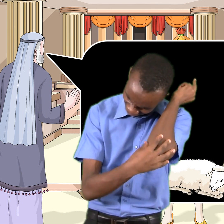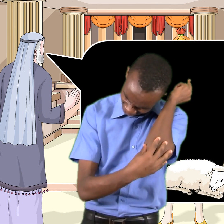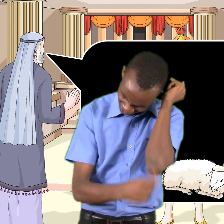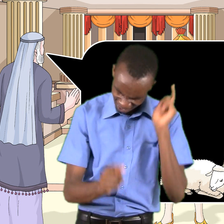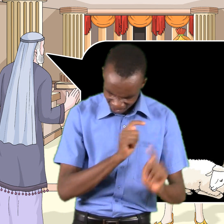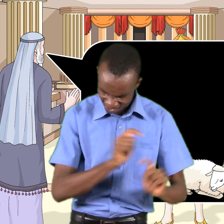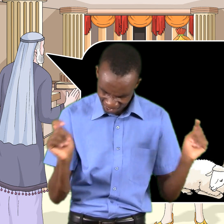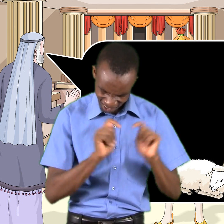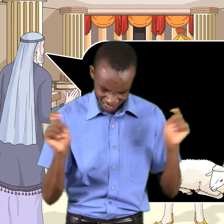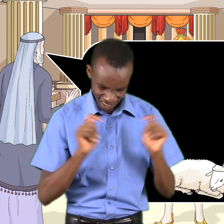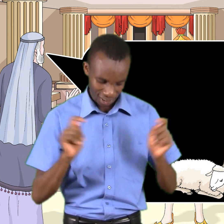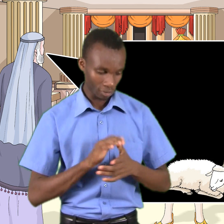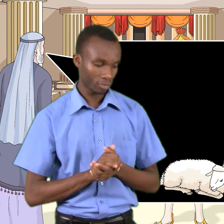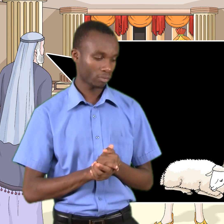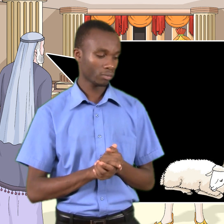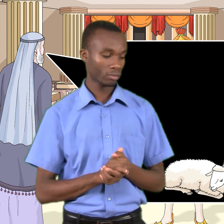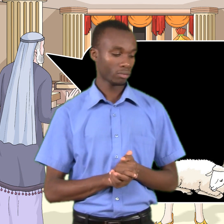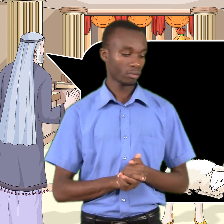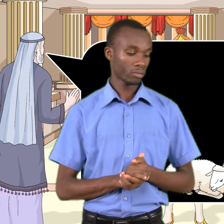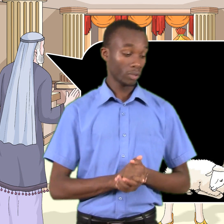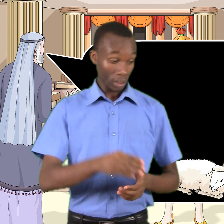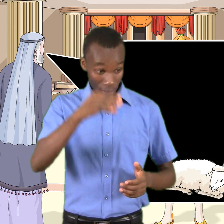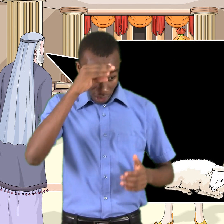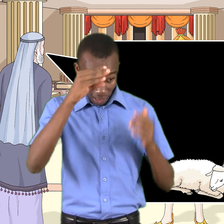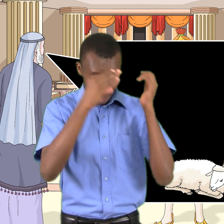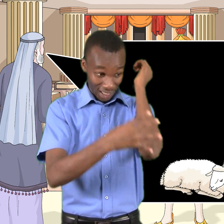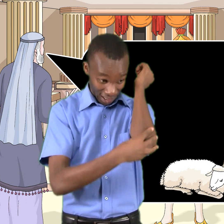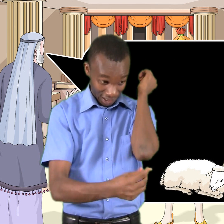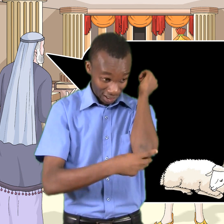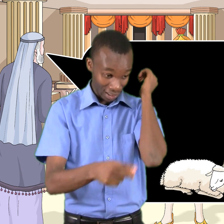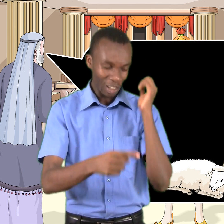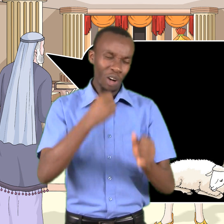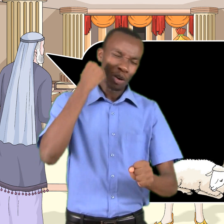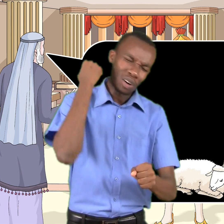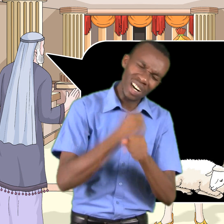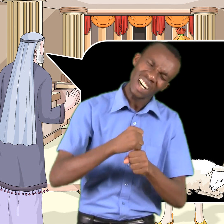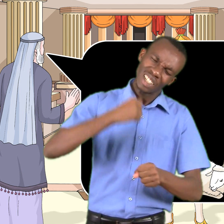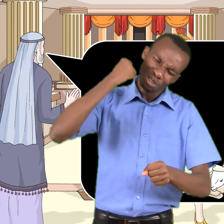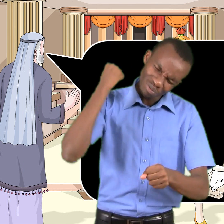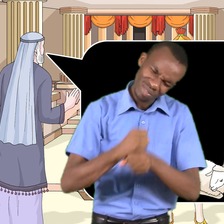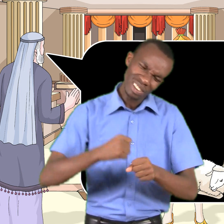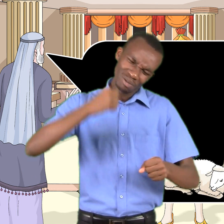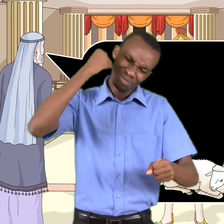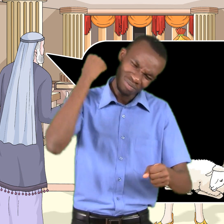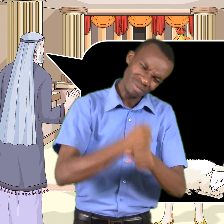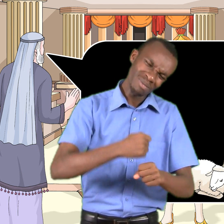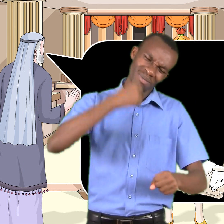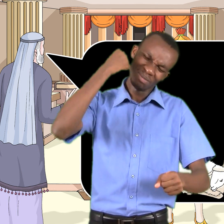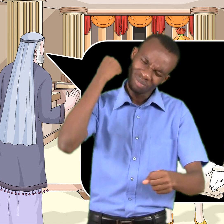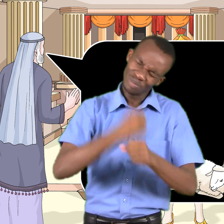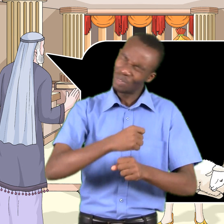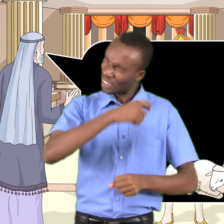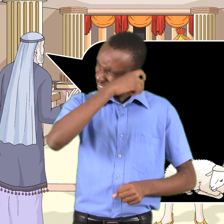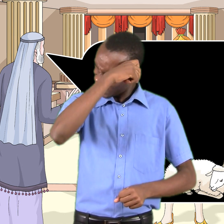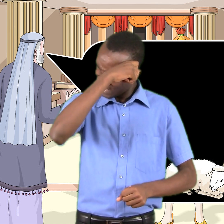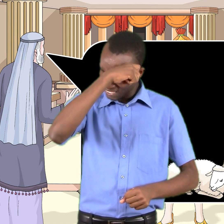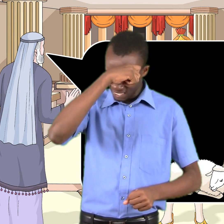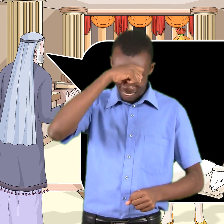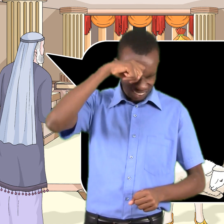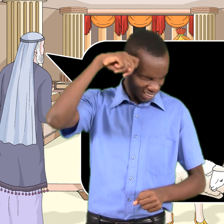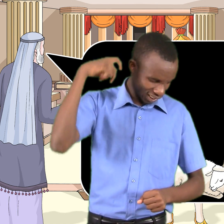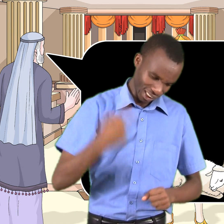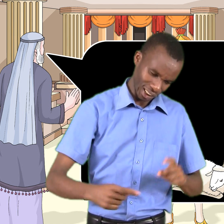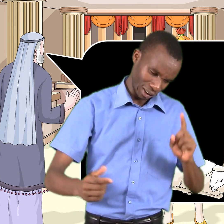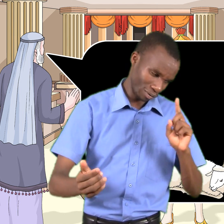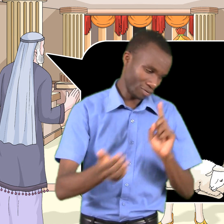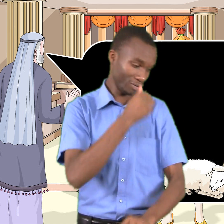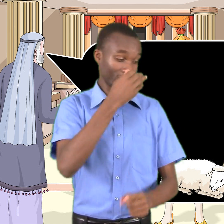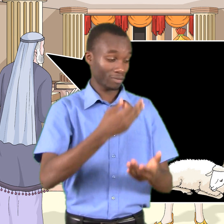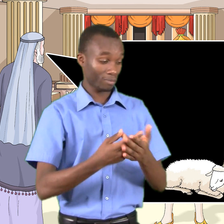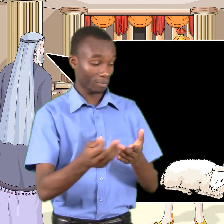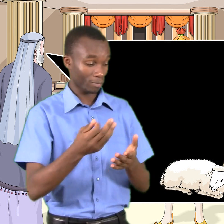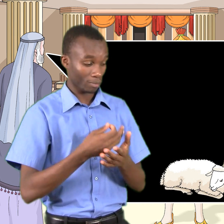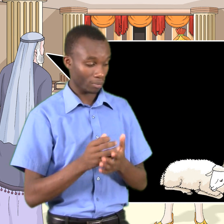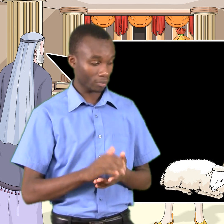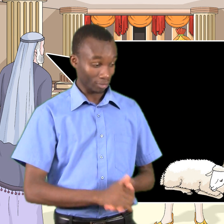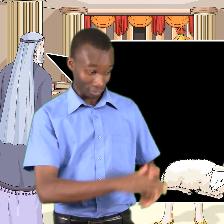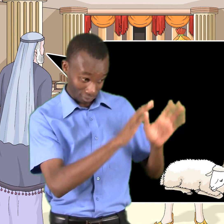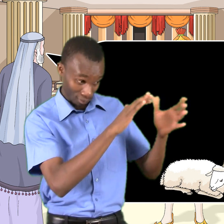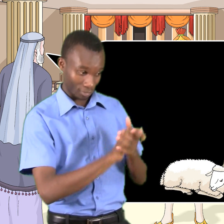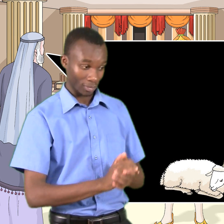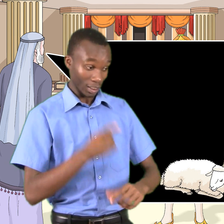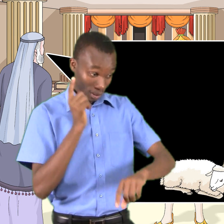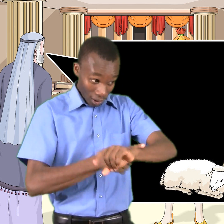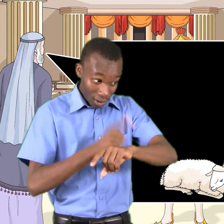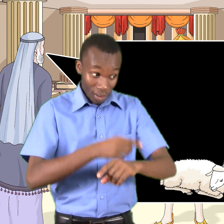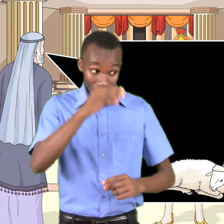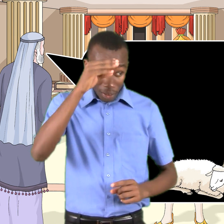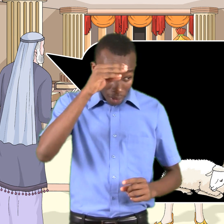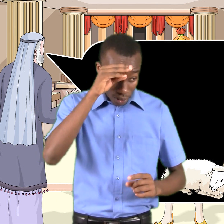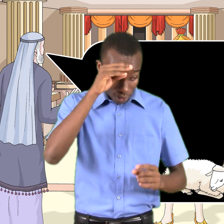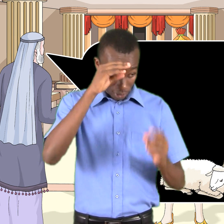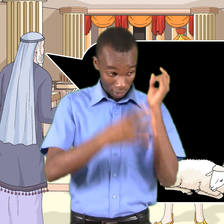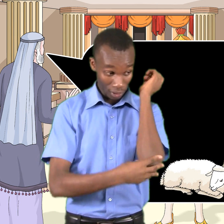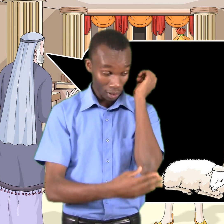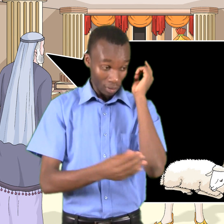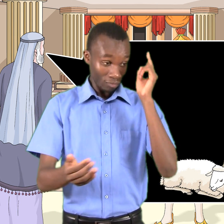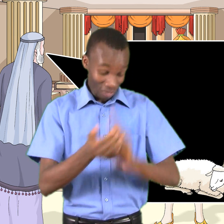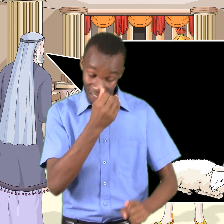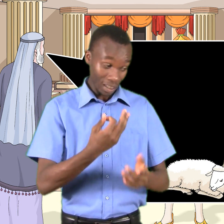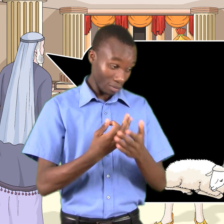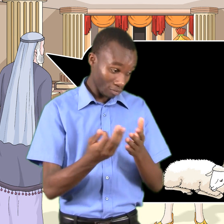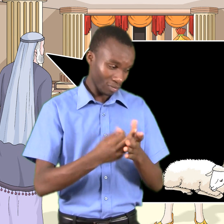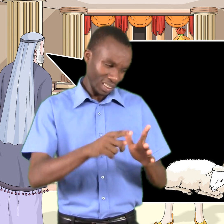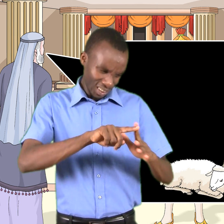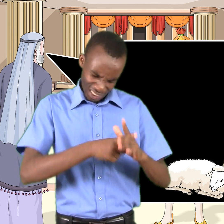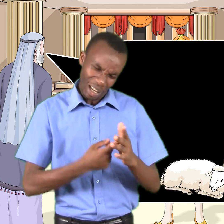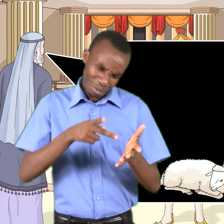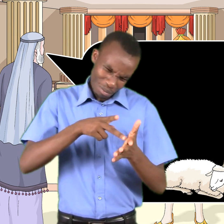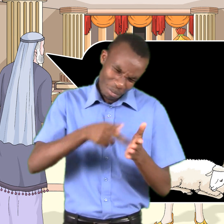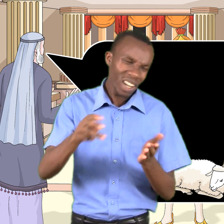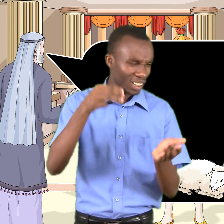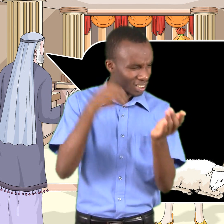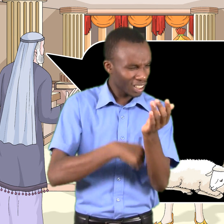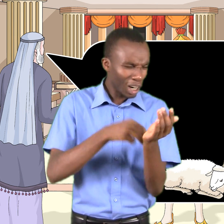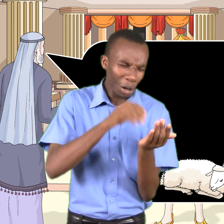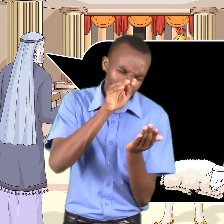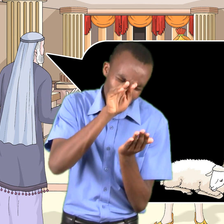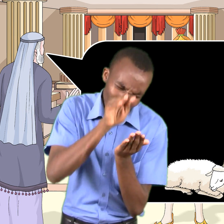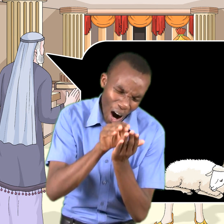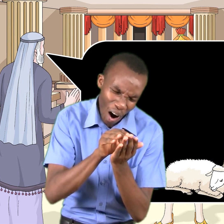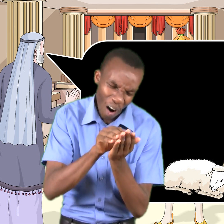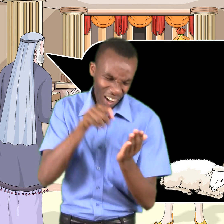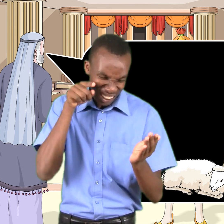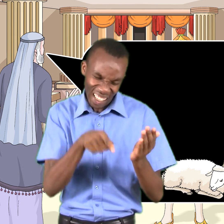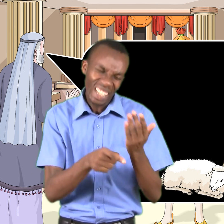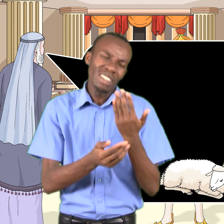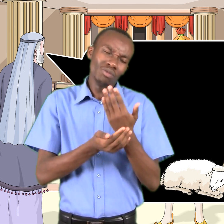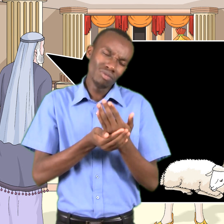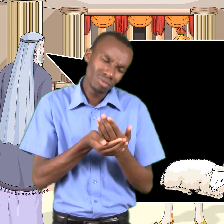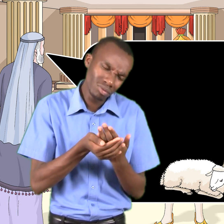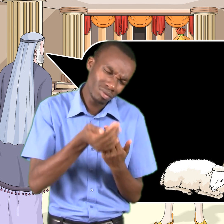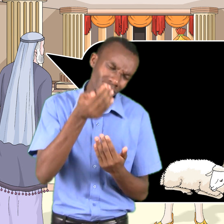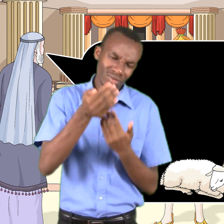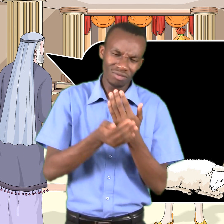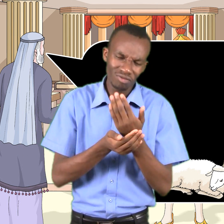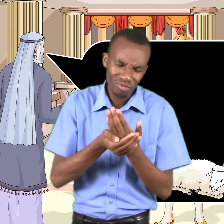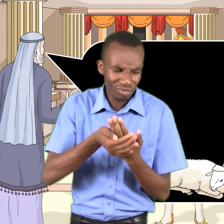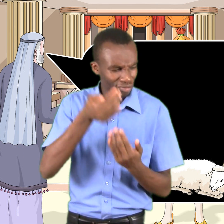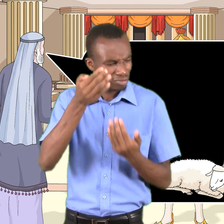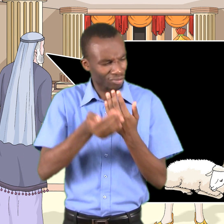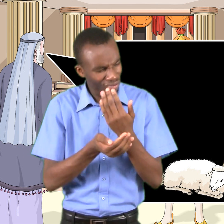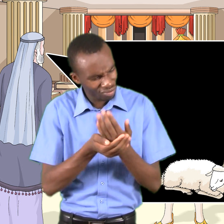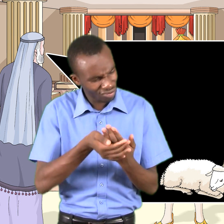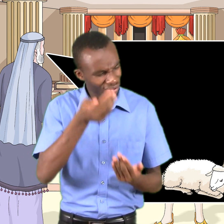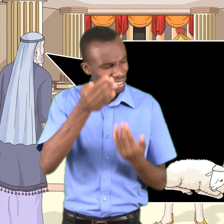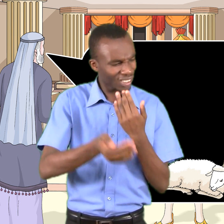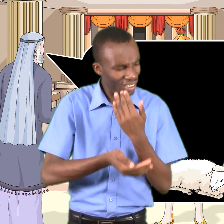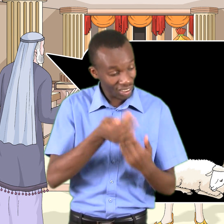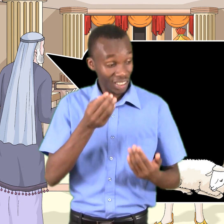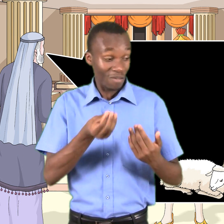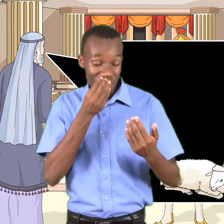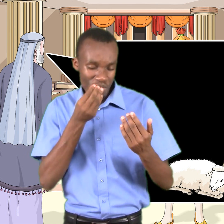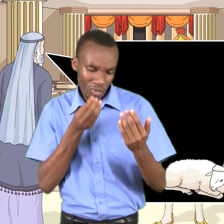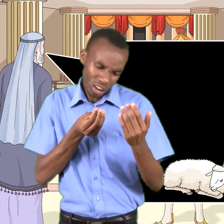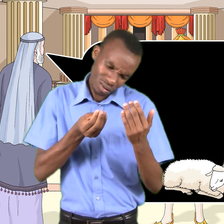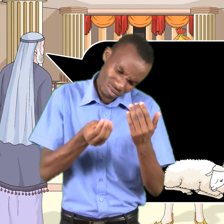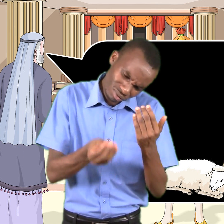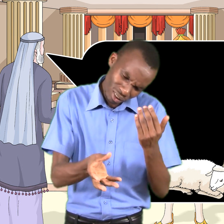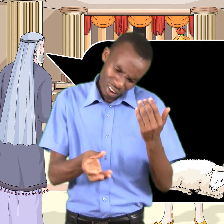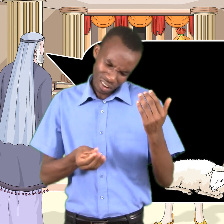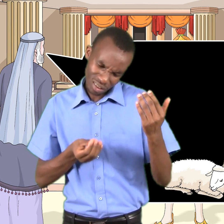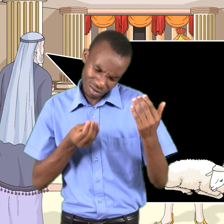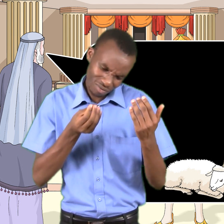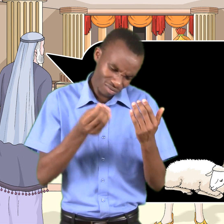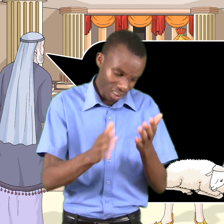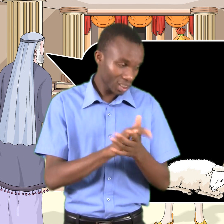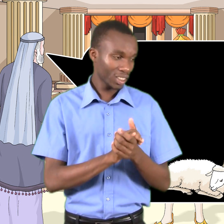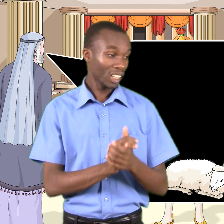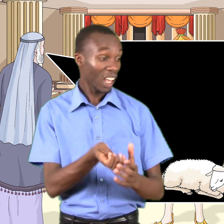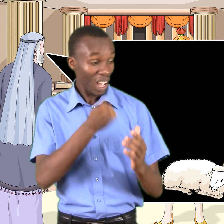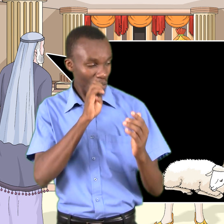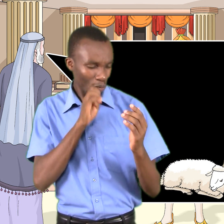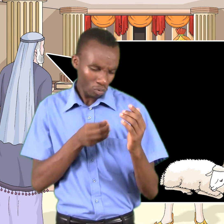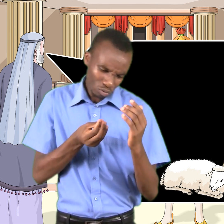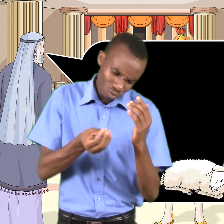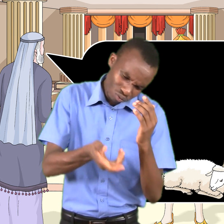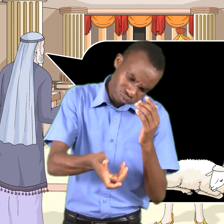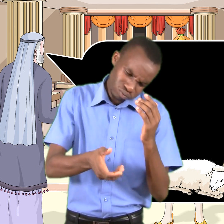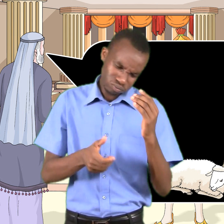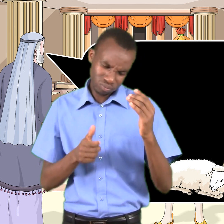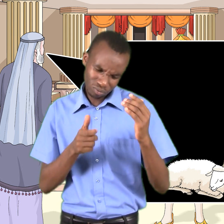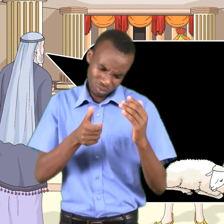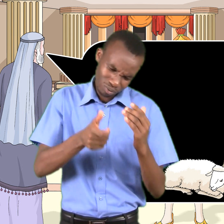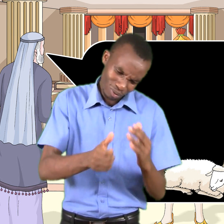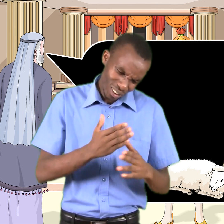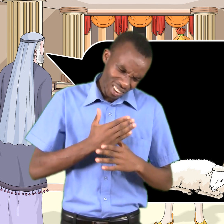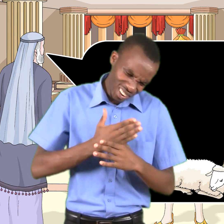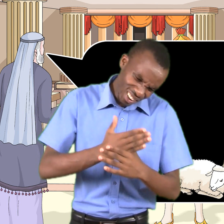He raised it, and it grew up with him and his children. It shared his food and drank from his cup;